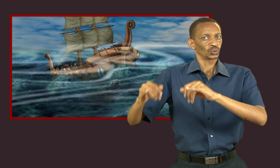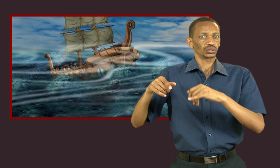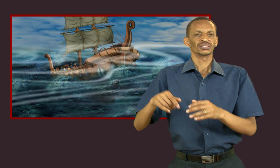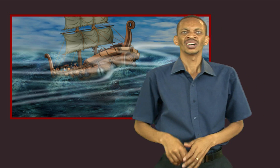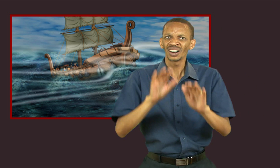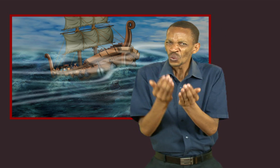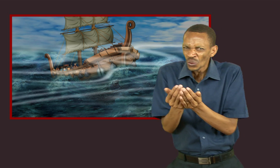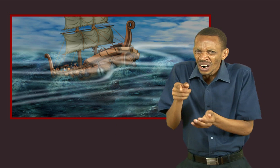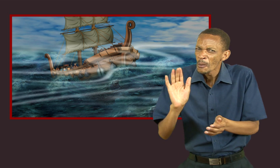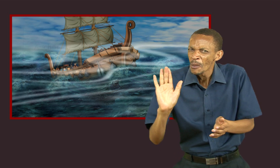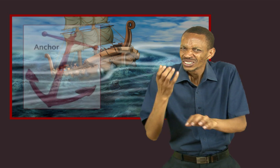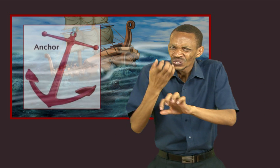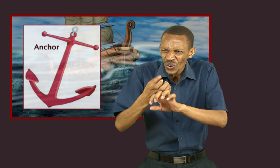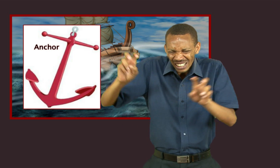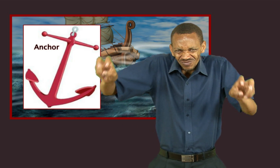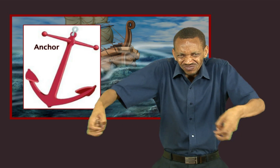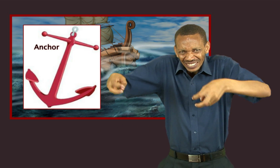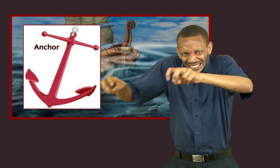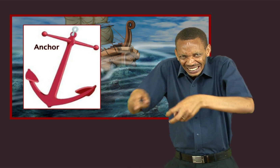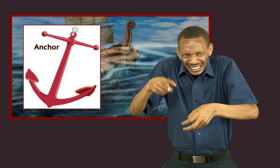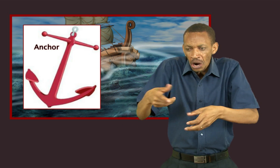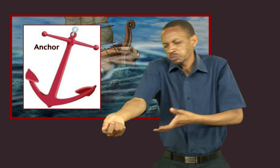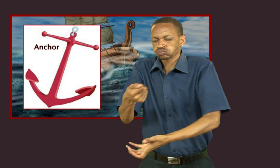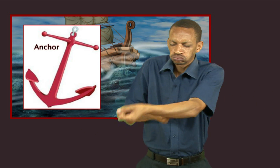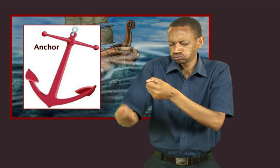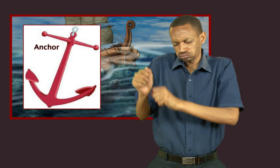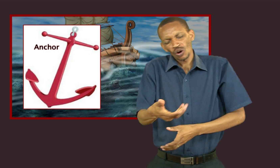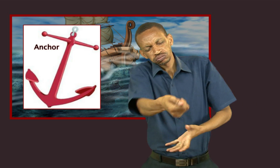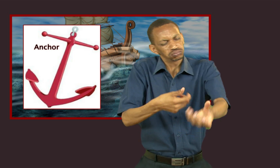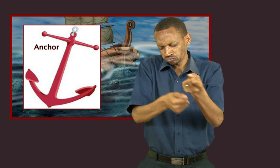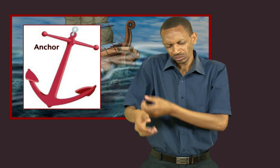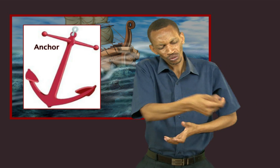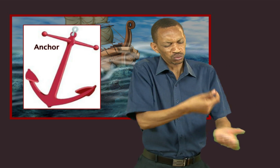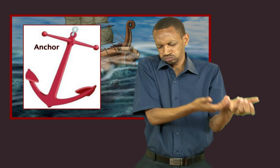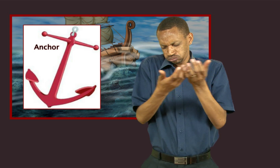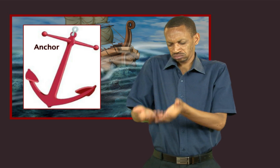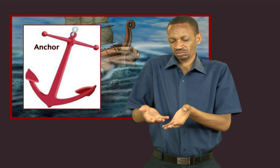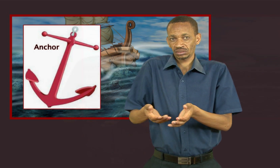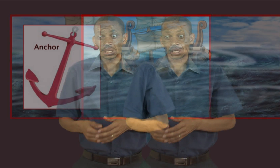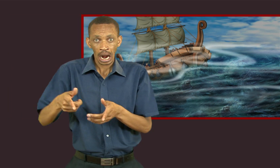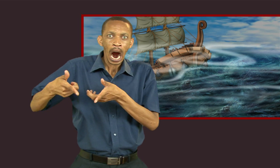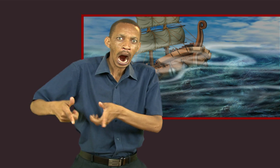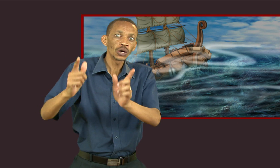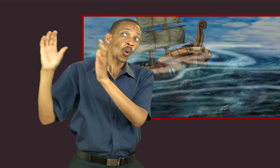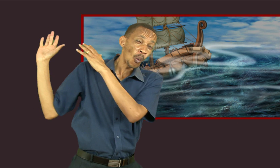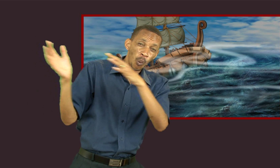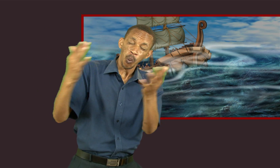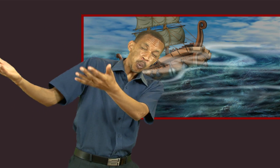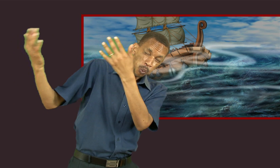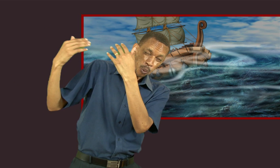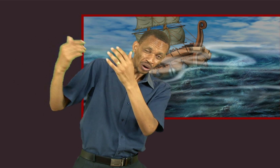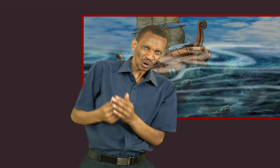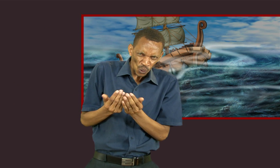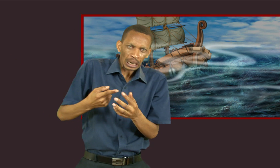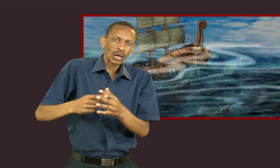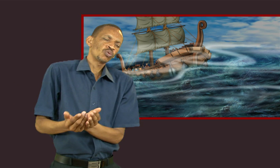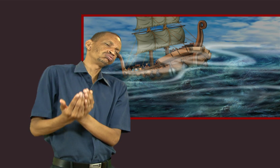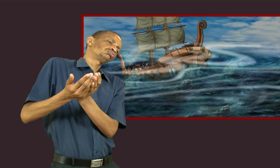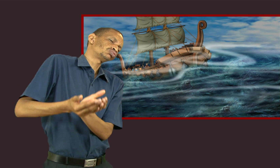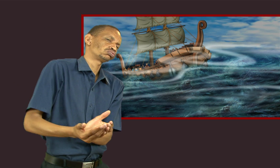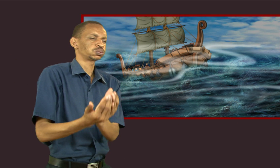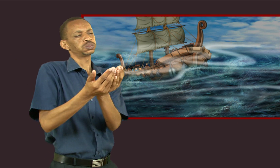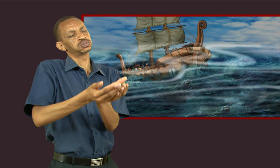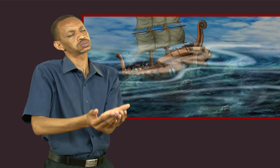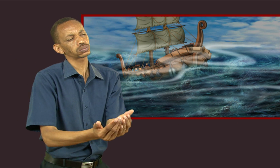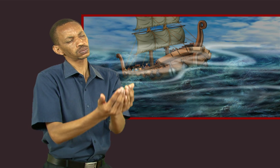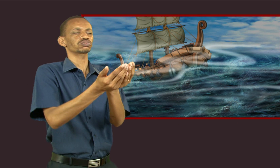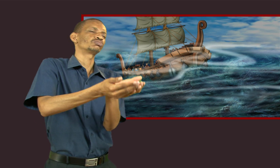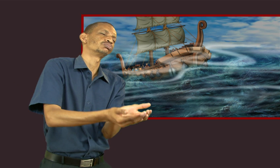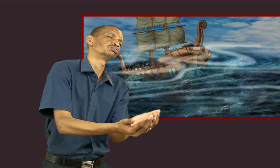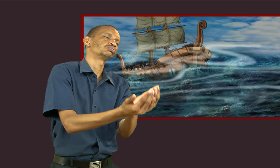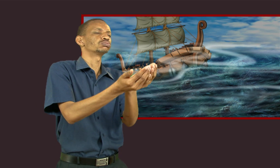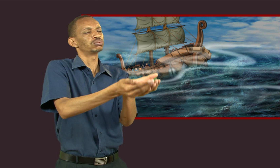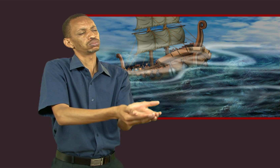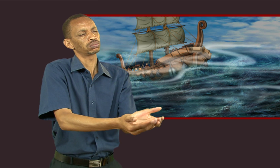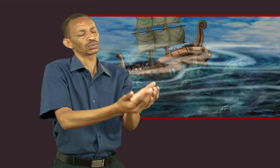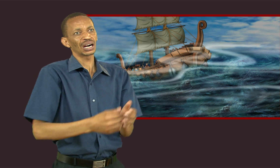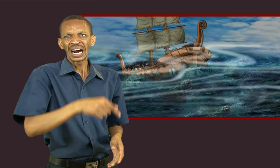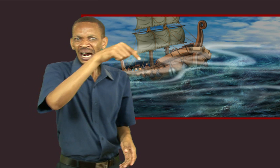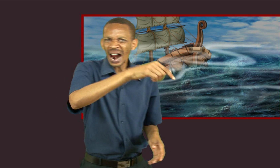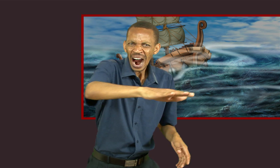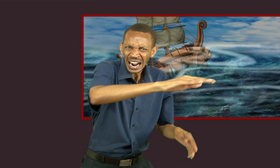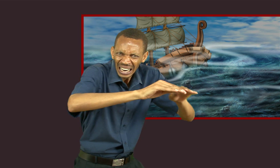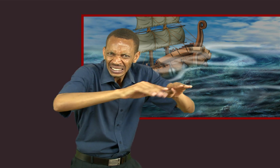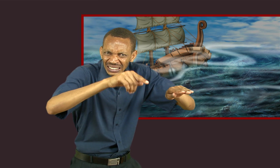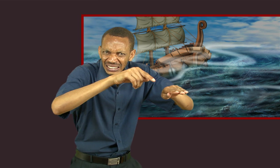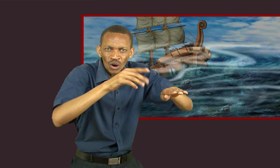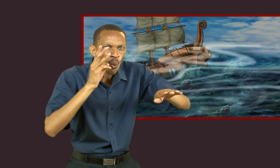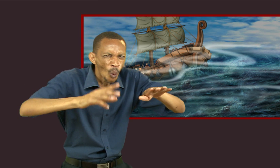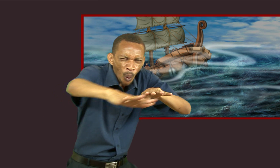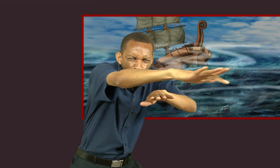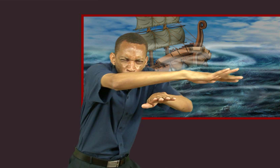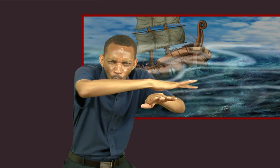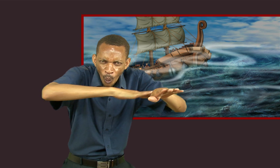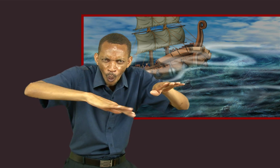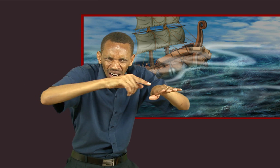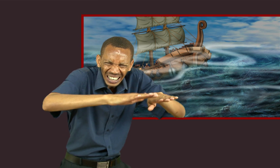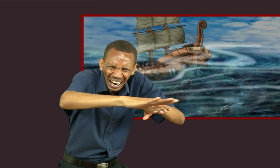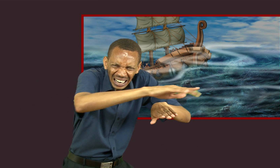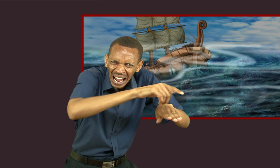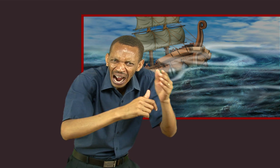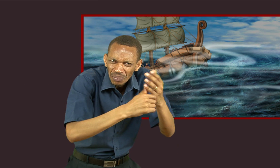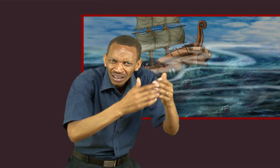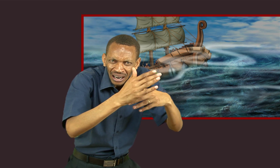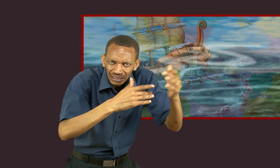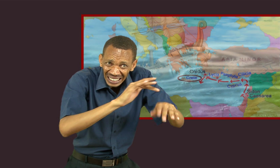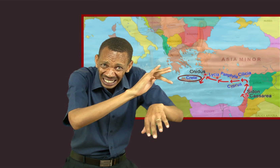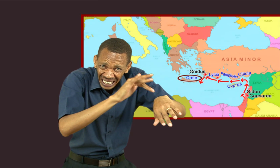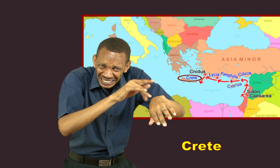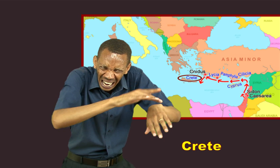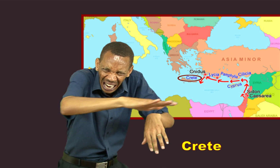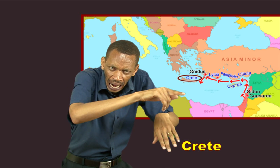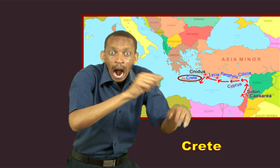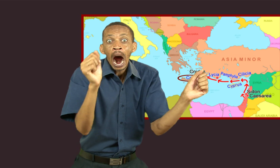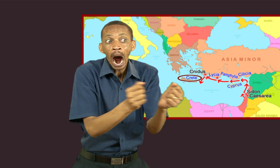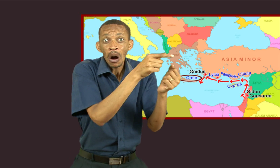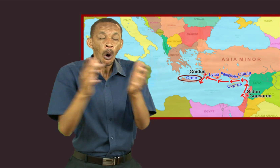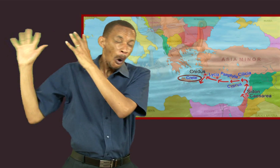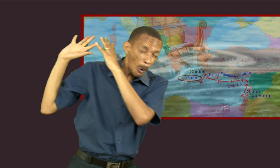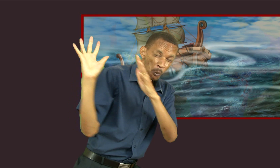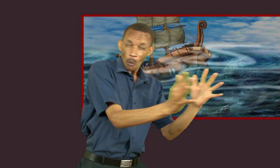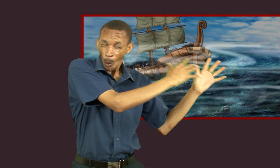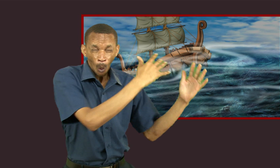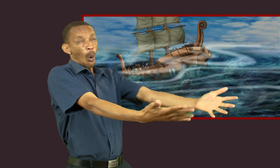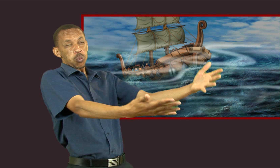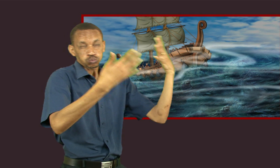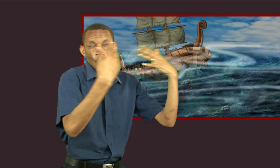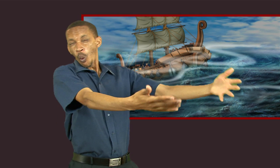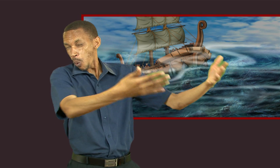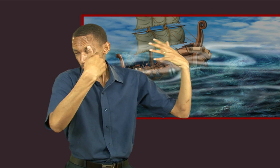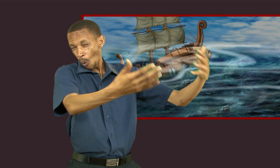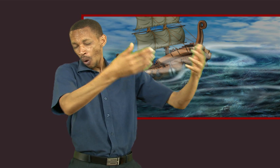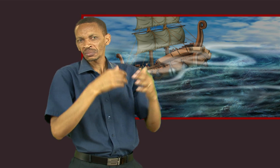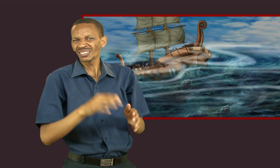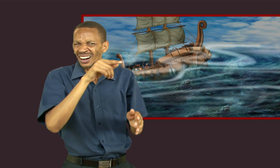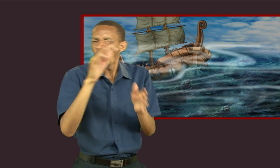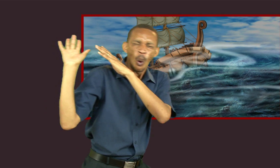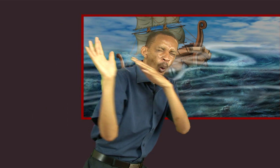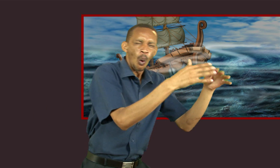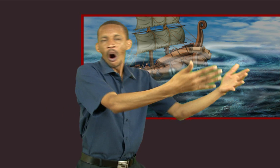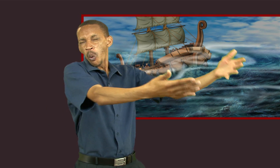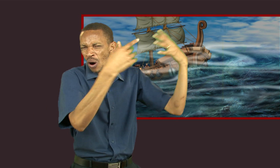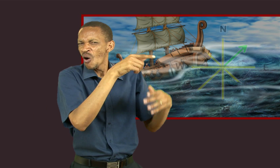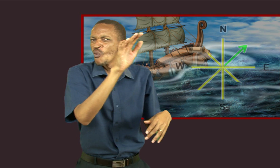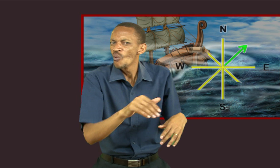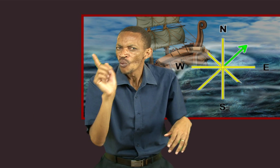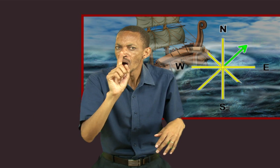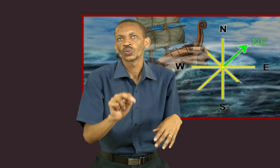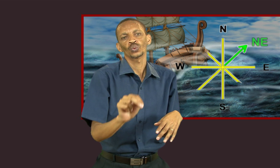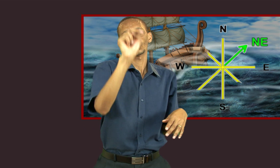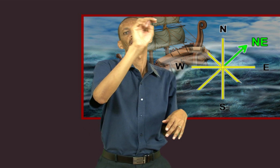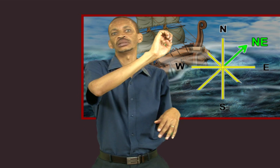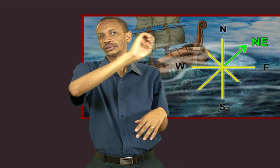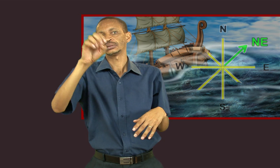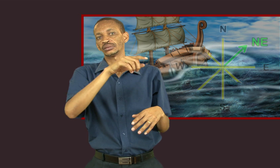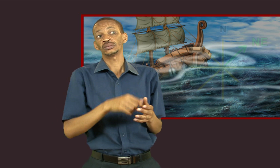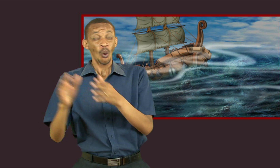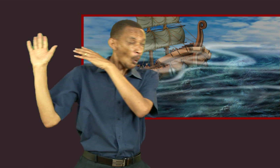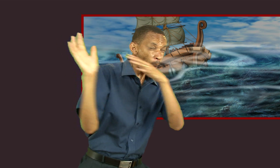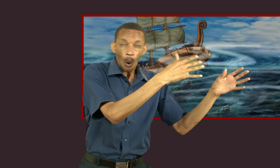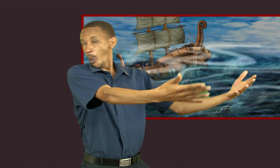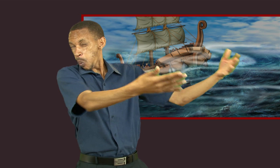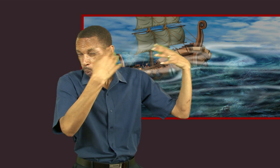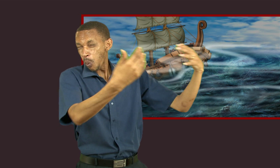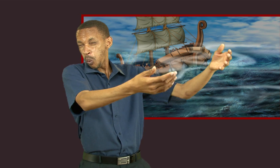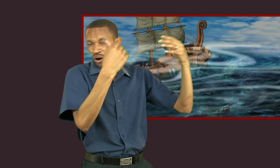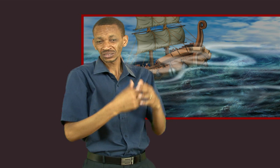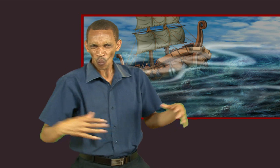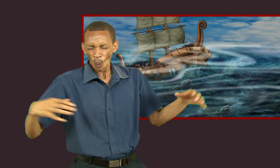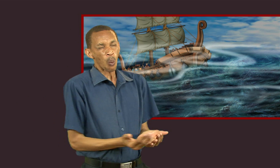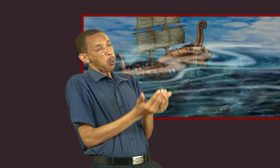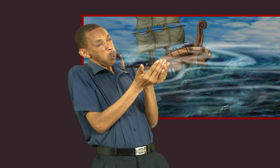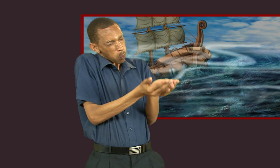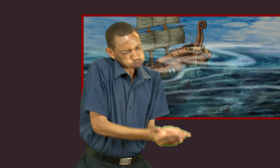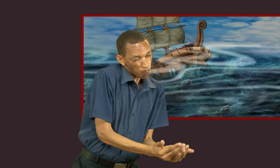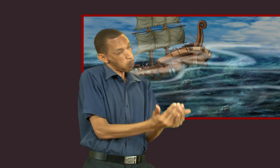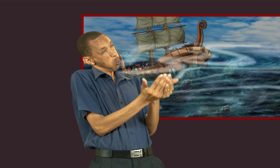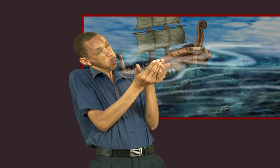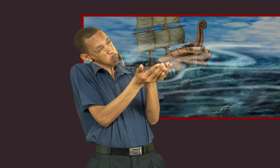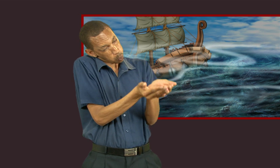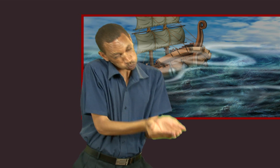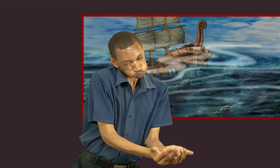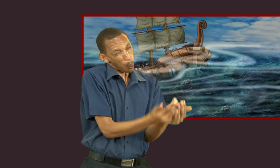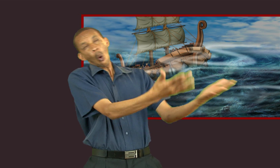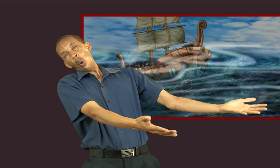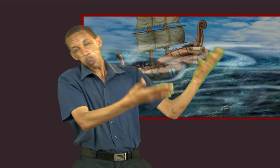So they weighed anchor and sailed along, hugging the coast of Crete. But it was not long before a cyclone called the Northeaster swept down across the island.